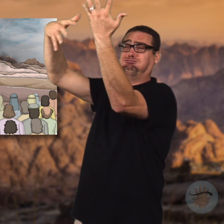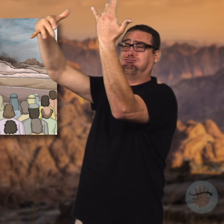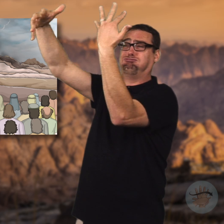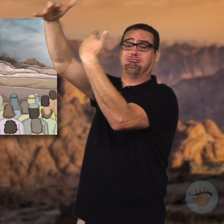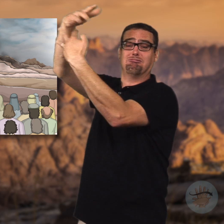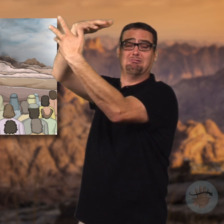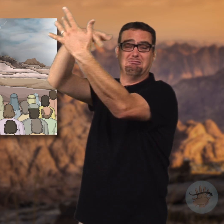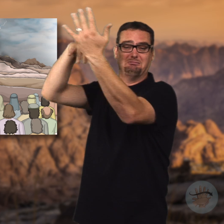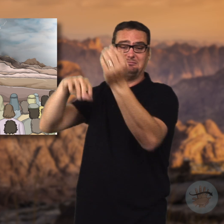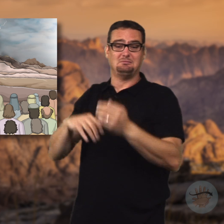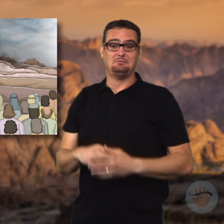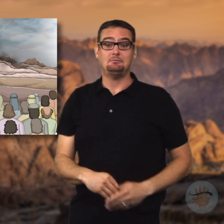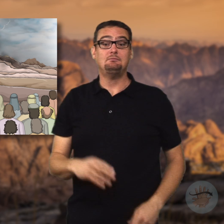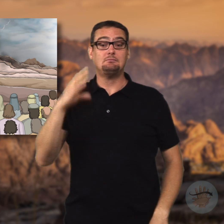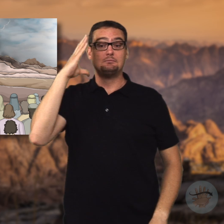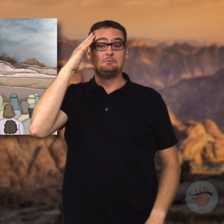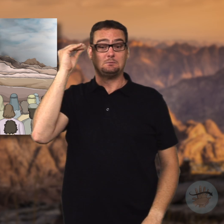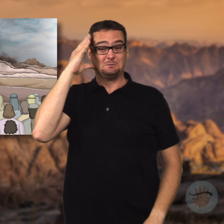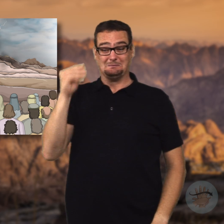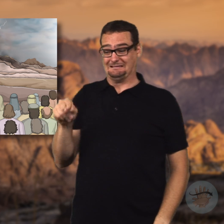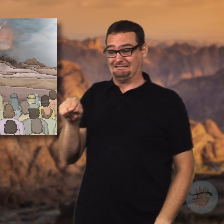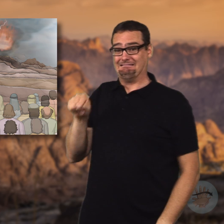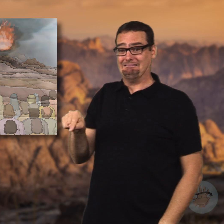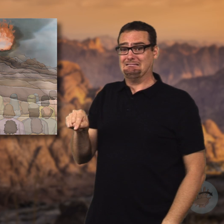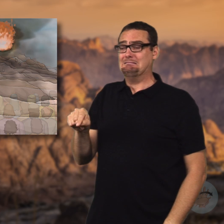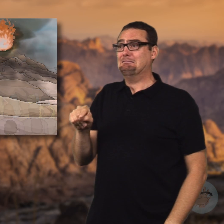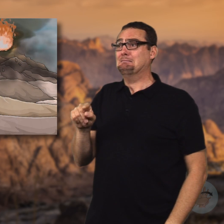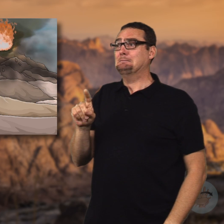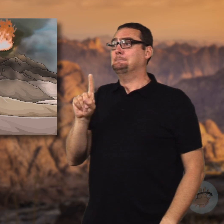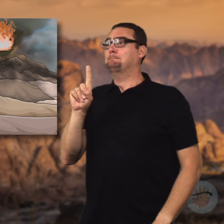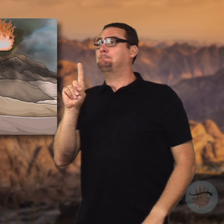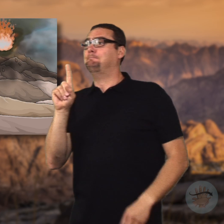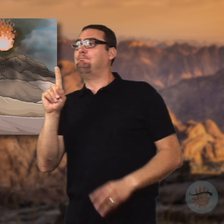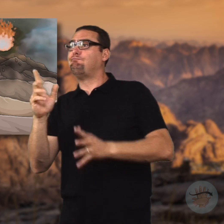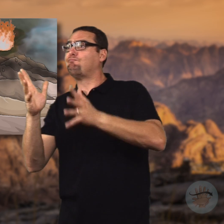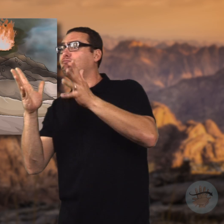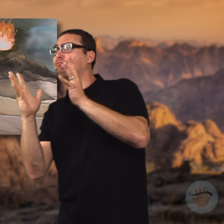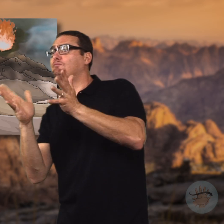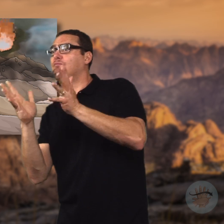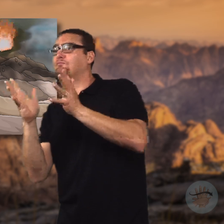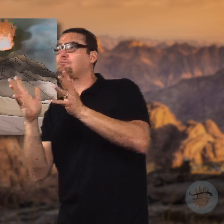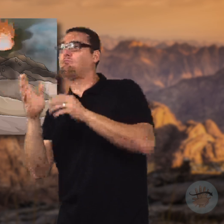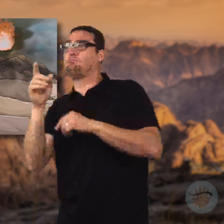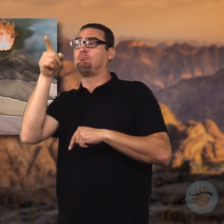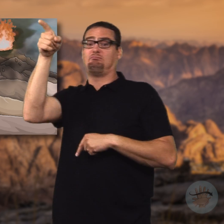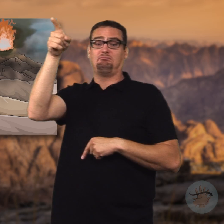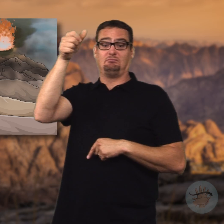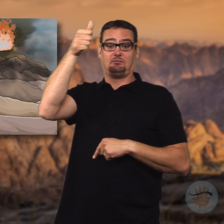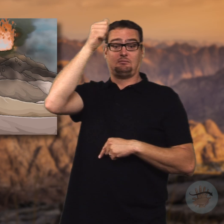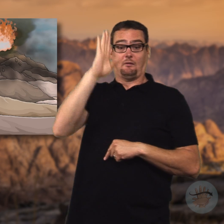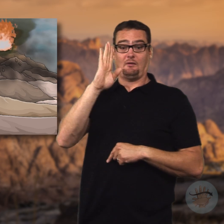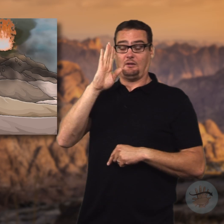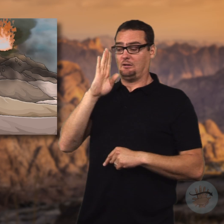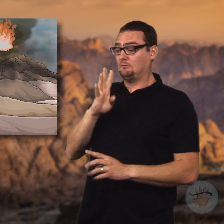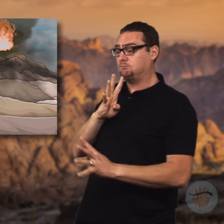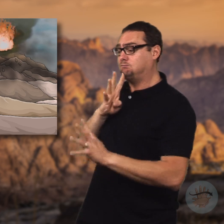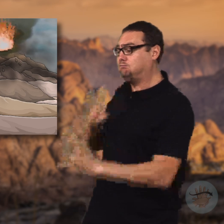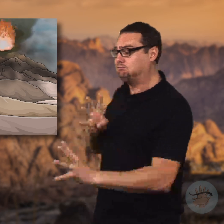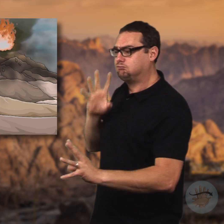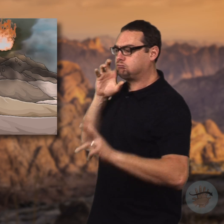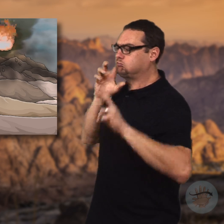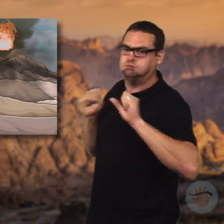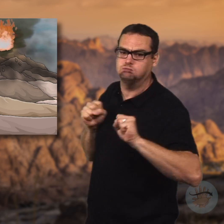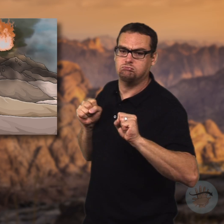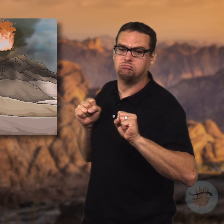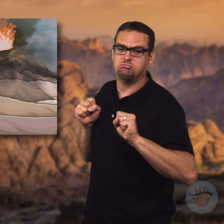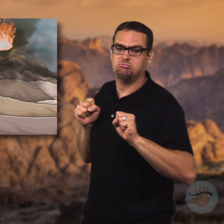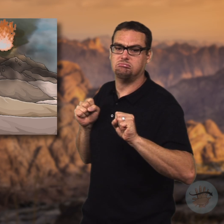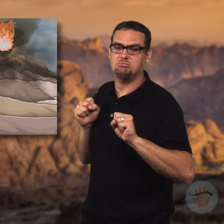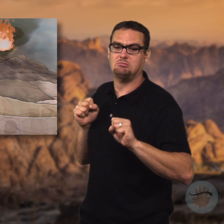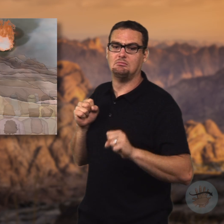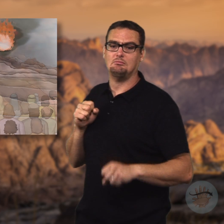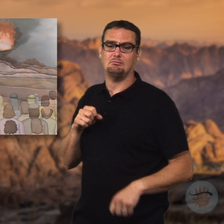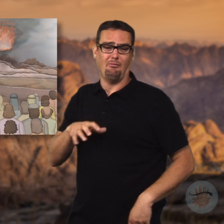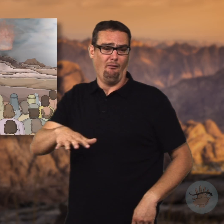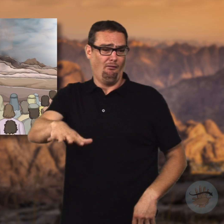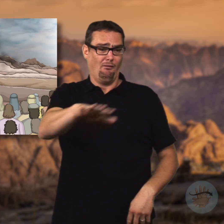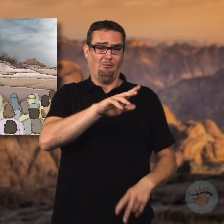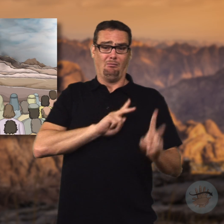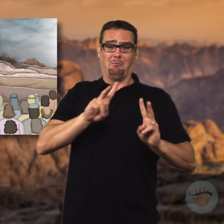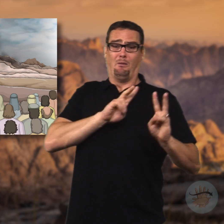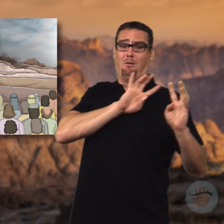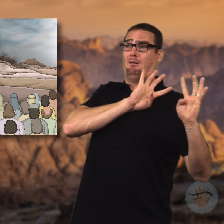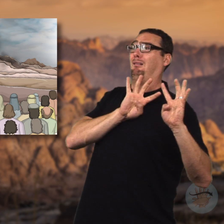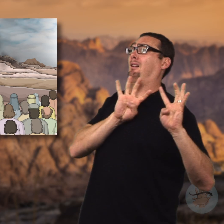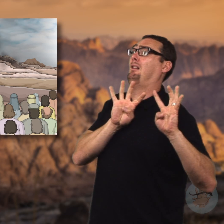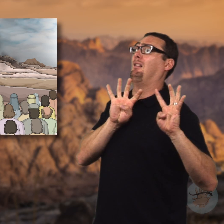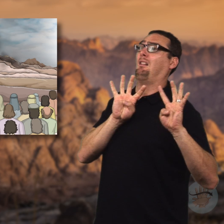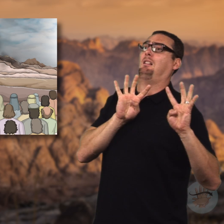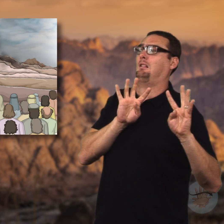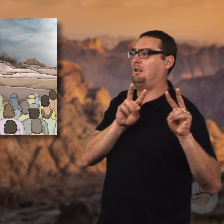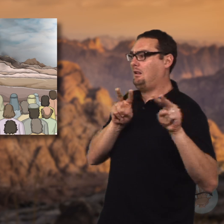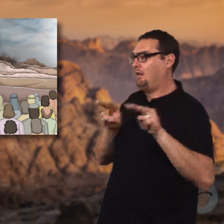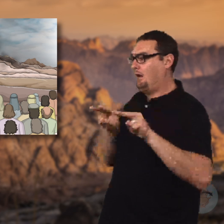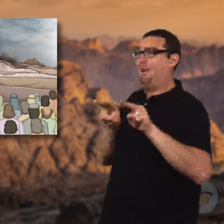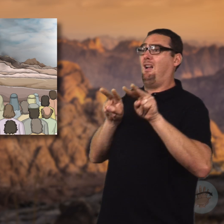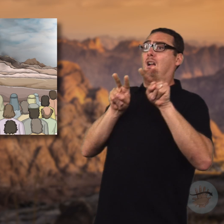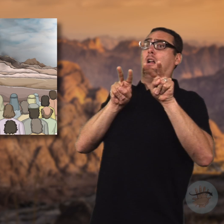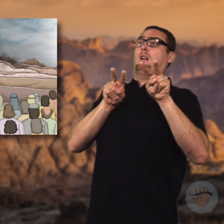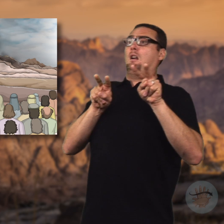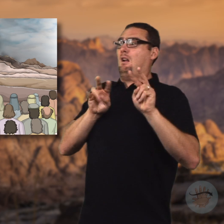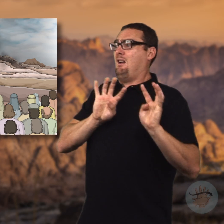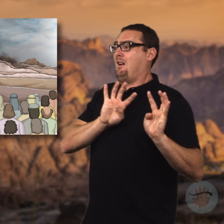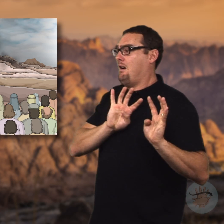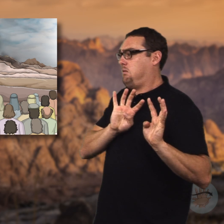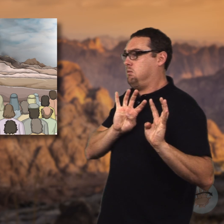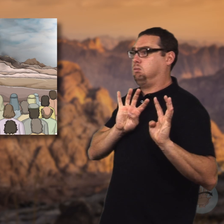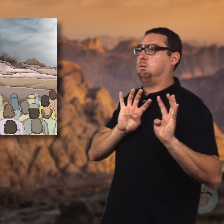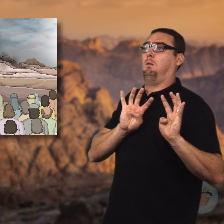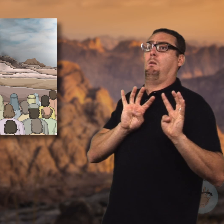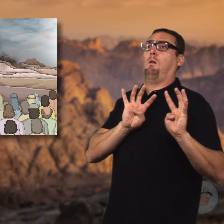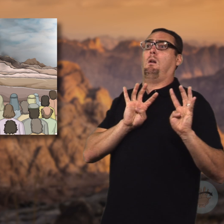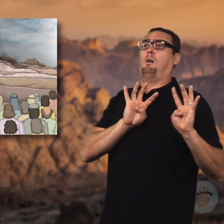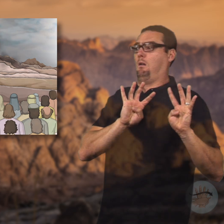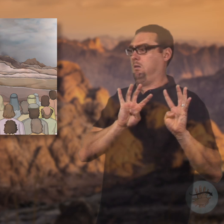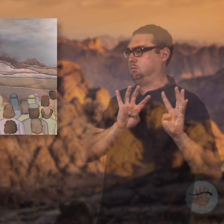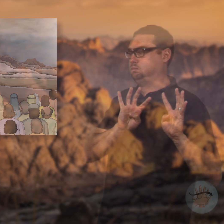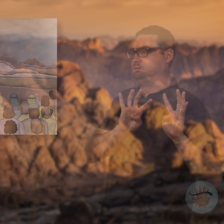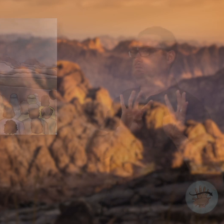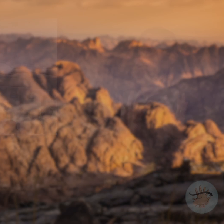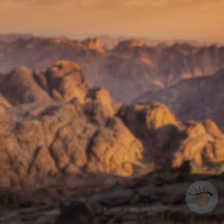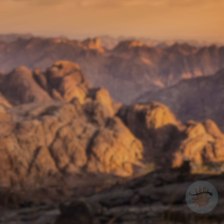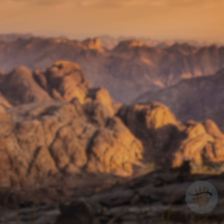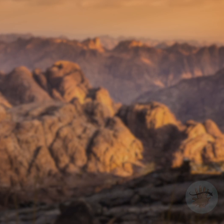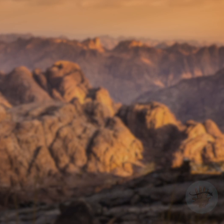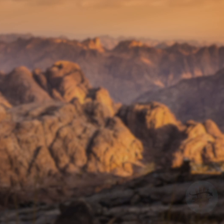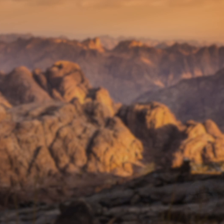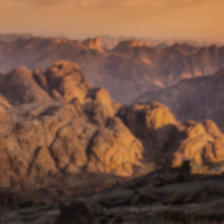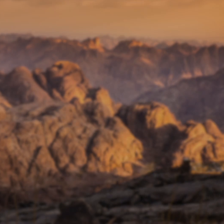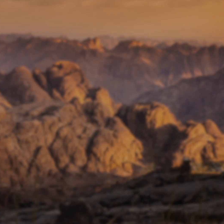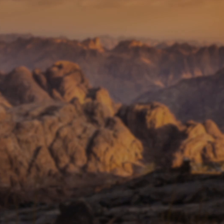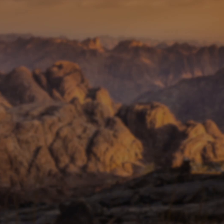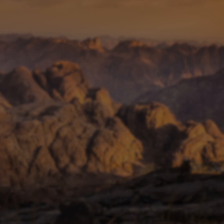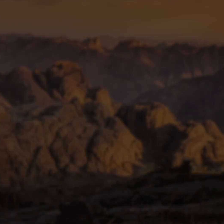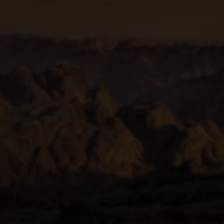And as the sound of the ram’s horn grew louder and louder, Moses spoke and God answered him in the thunder.